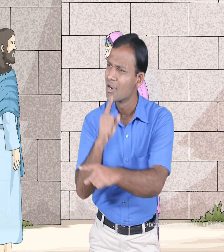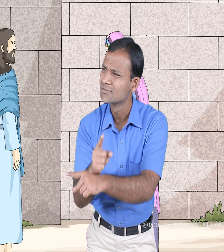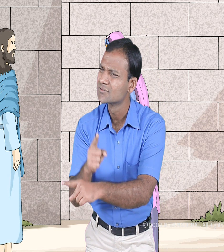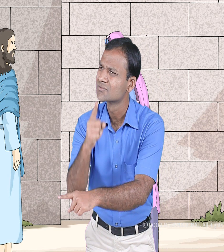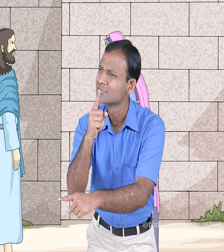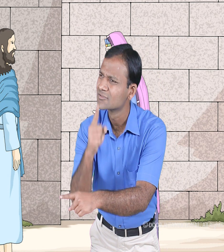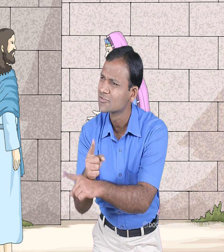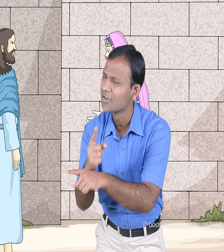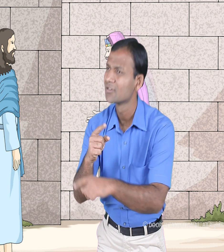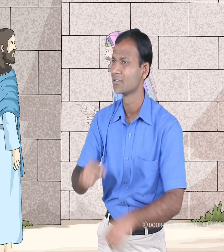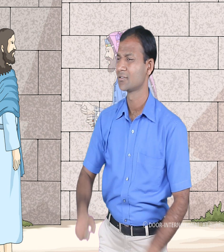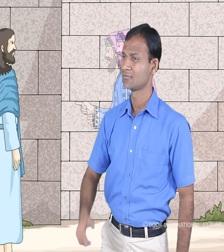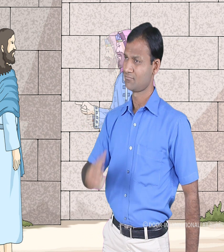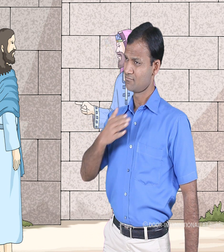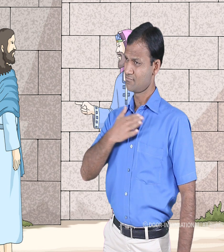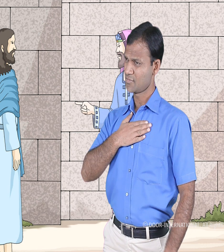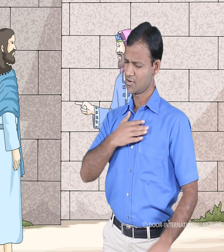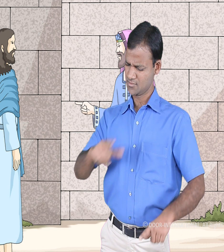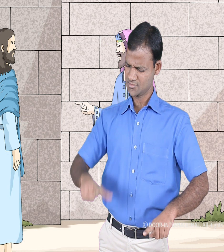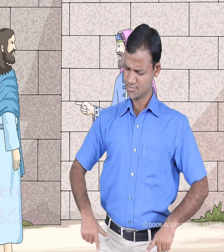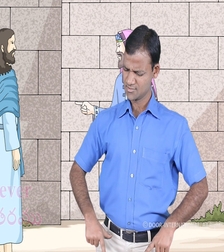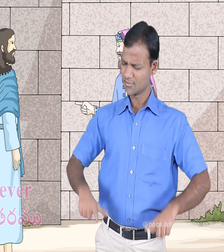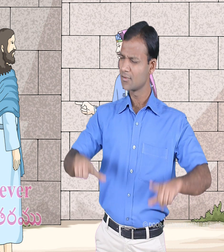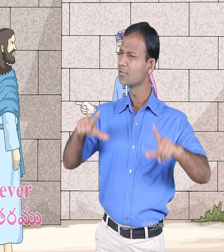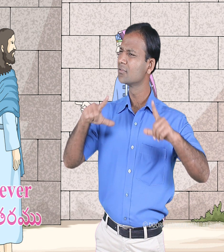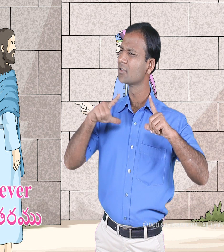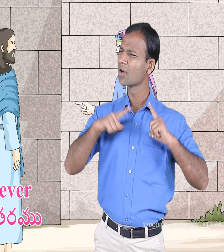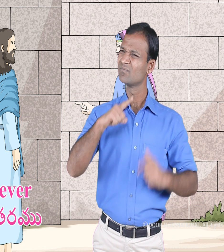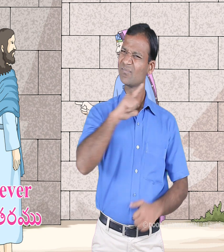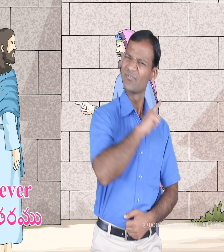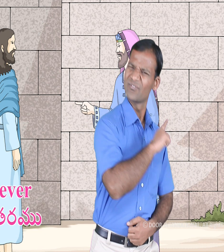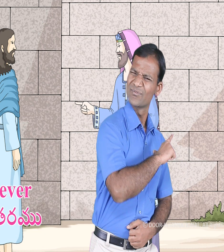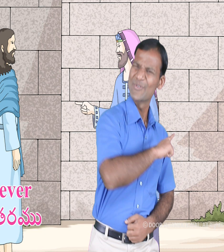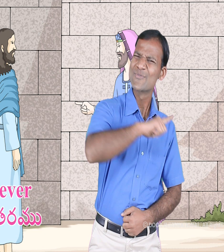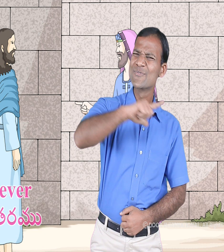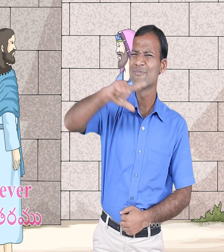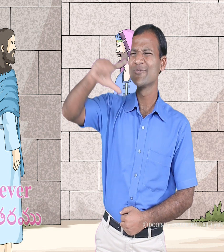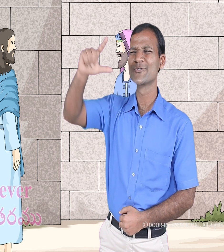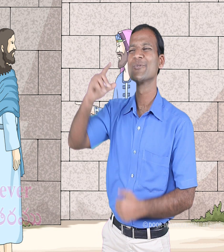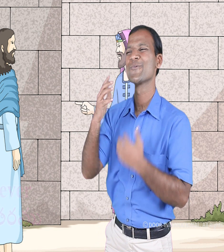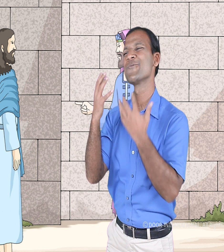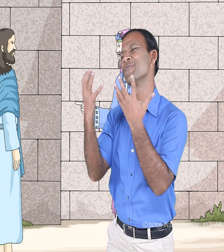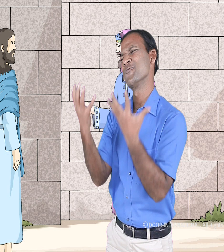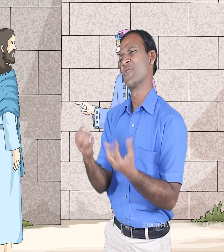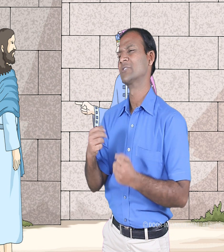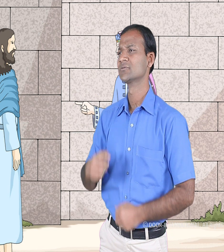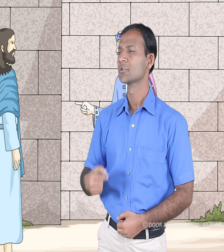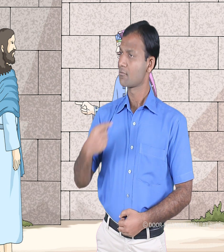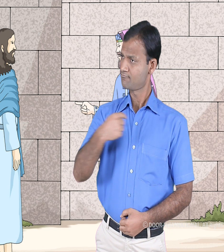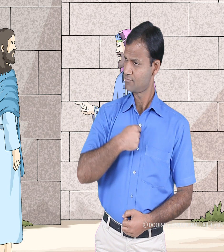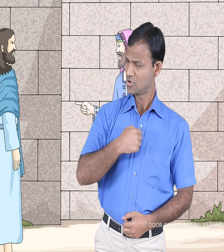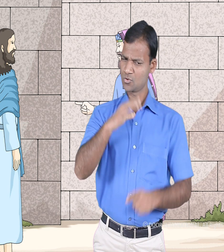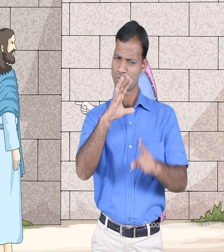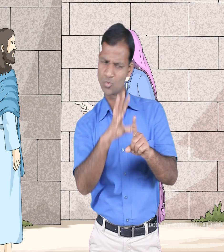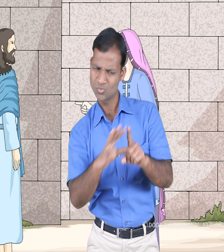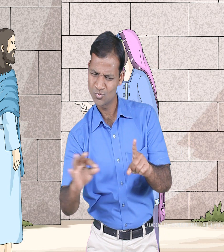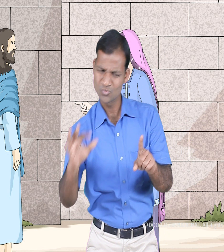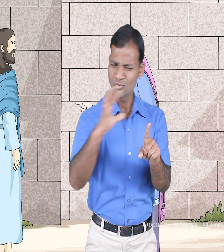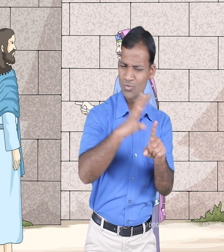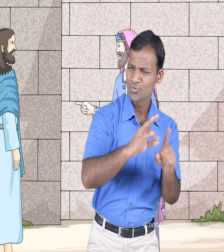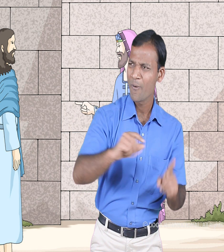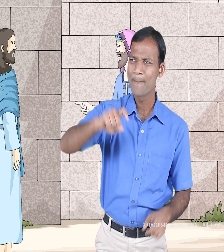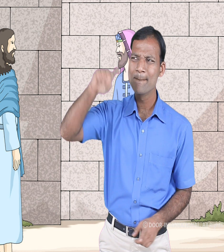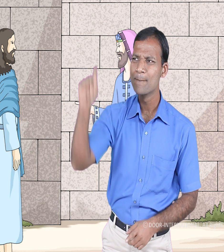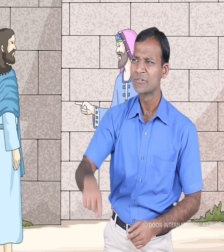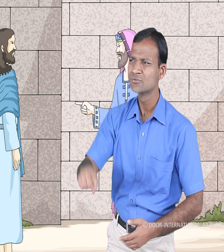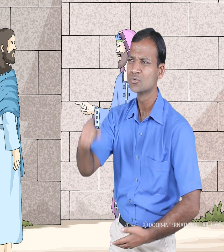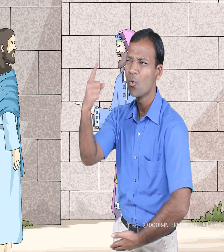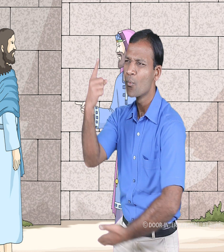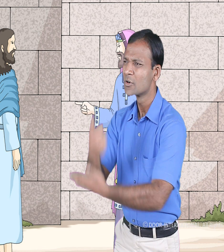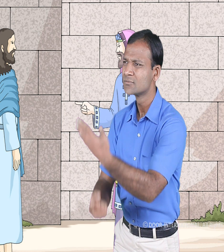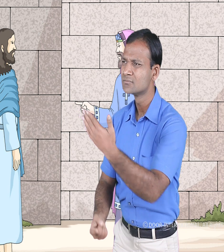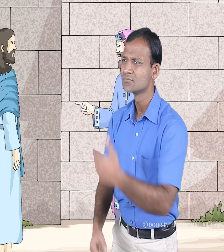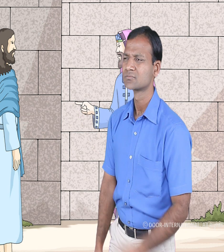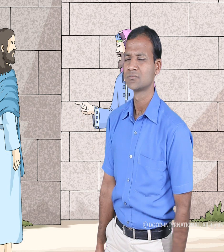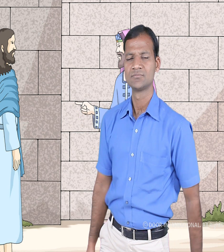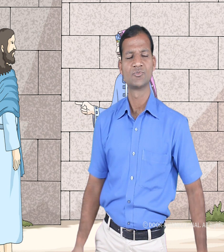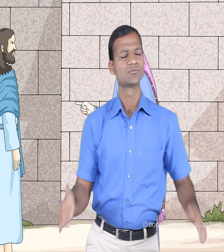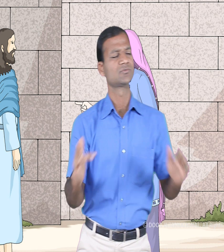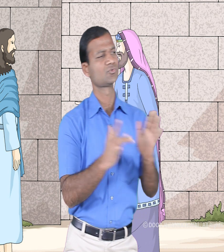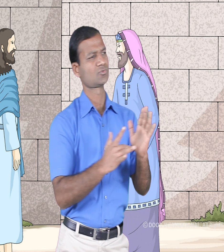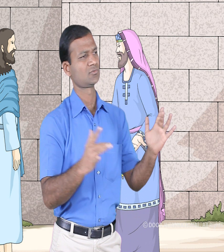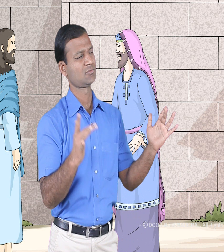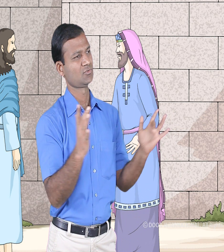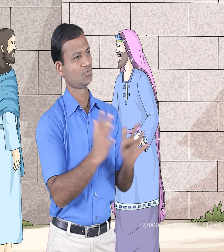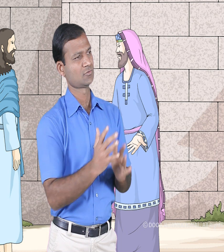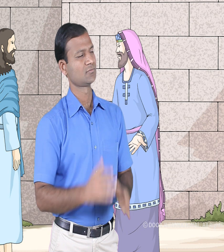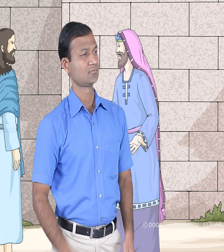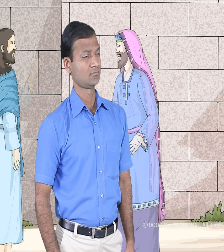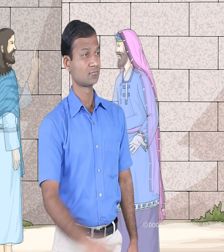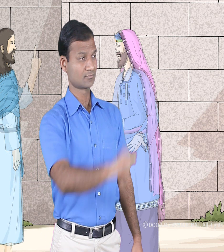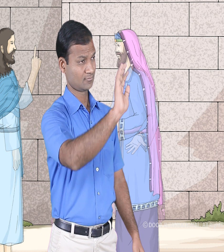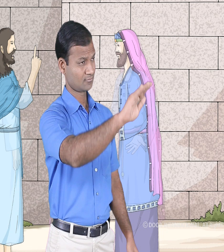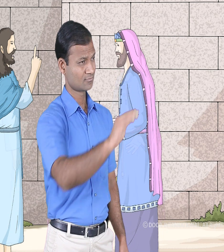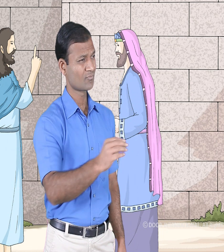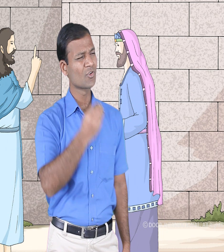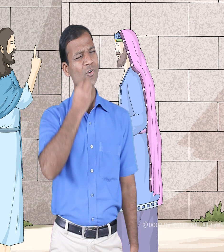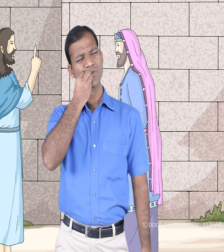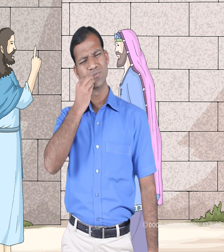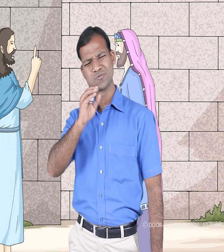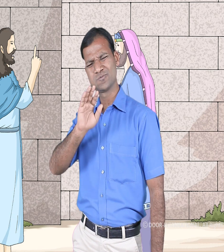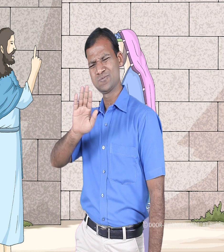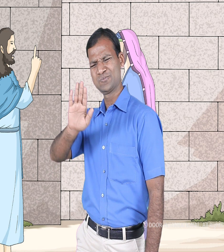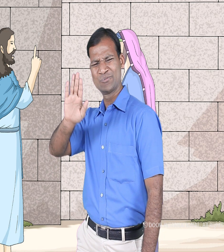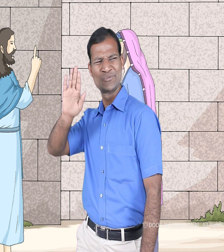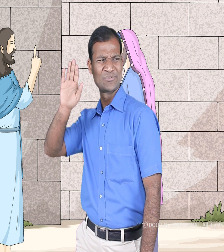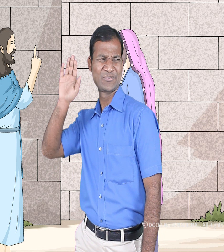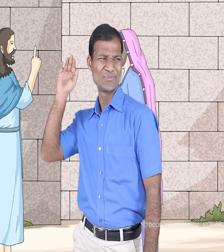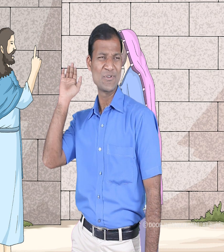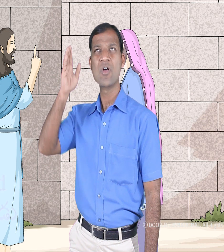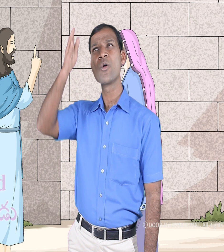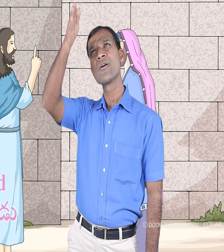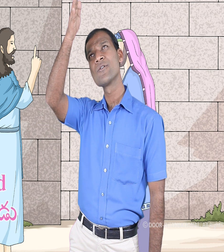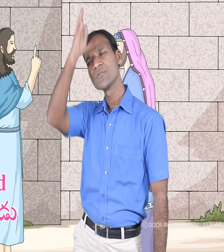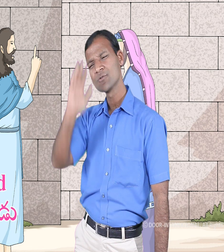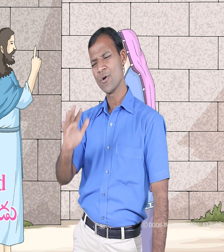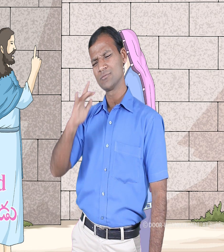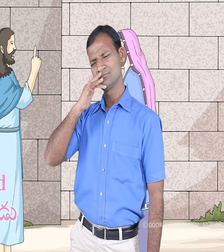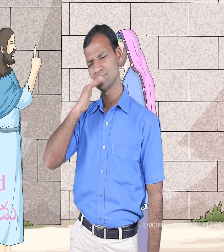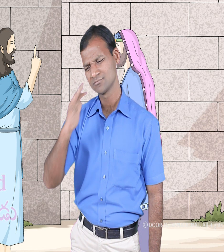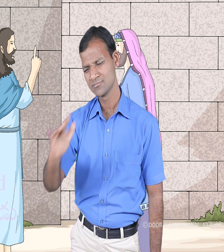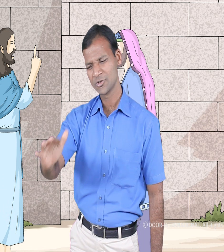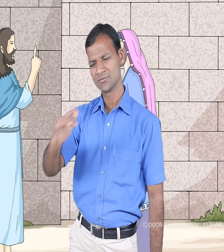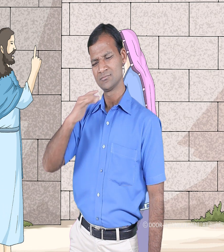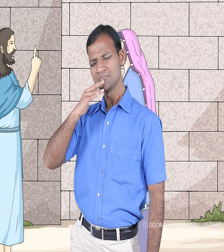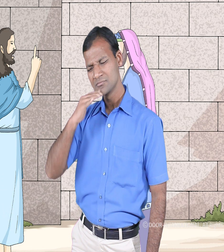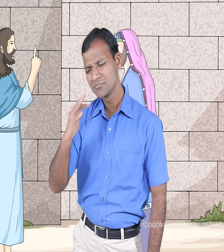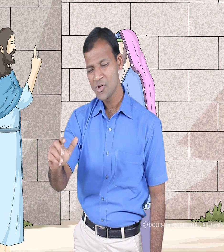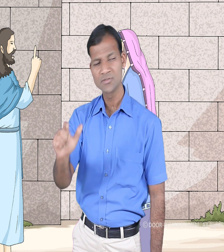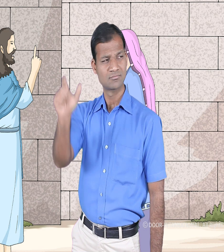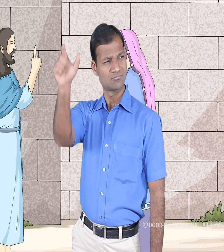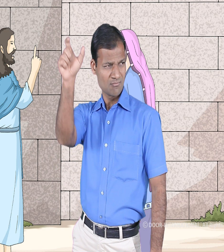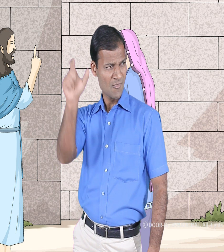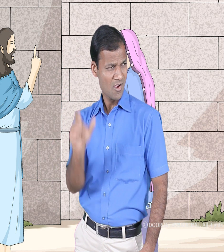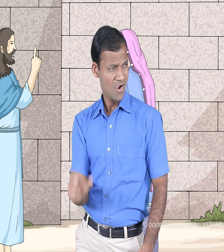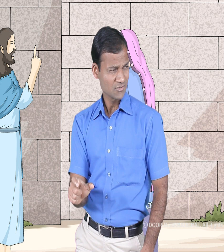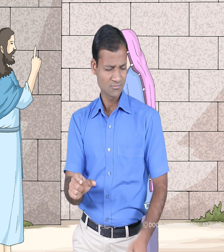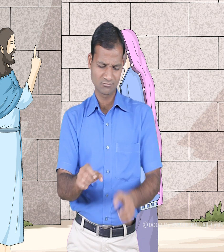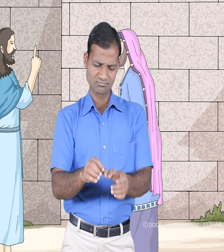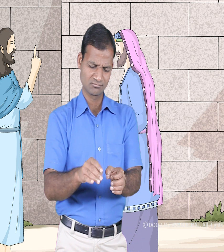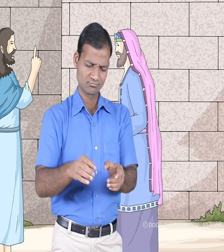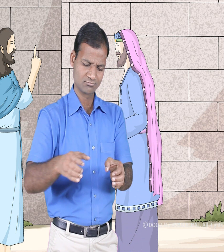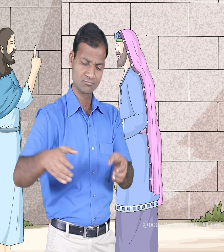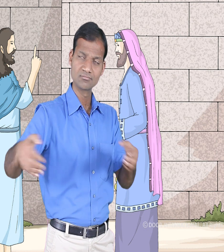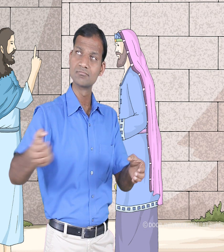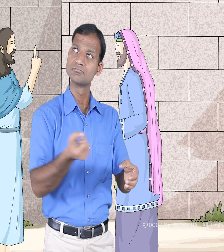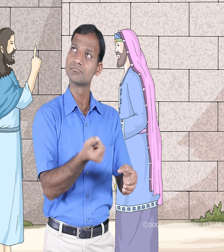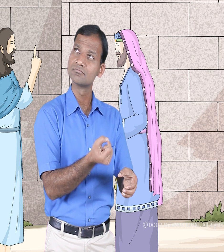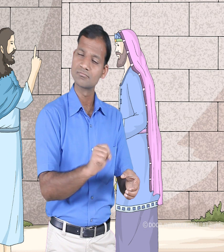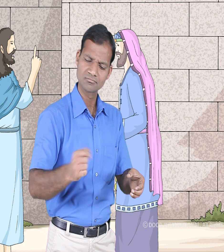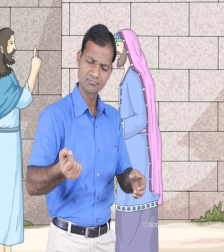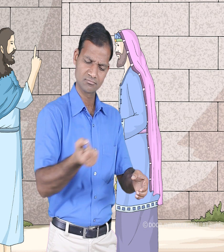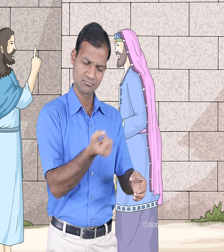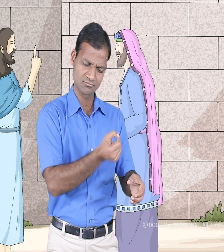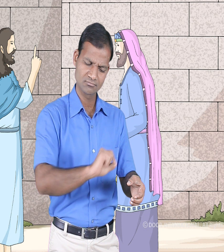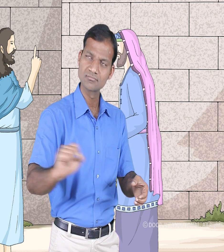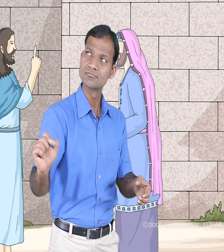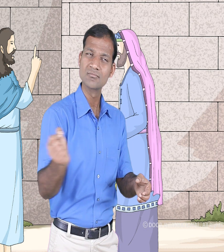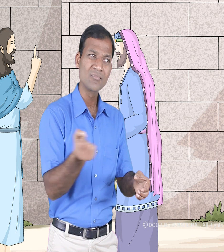“Teacher,” he asked, “what must I do to inherit eternal life?”